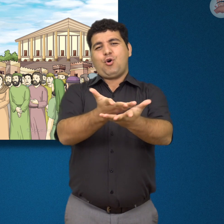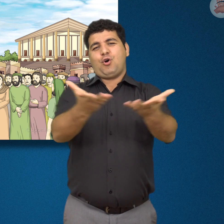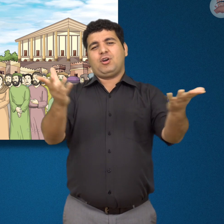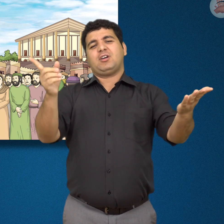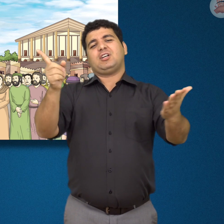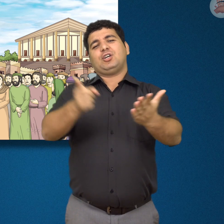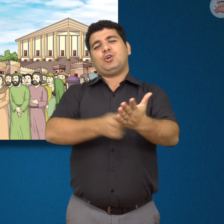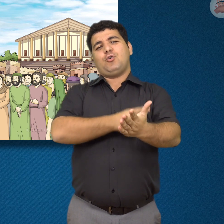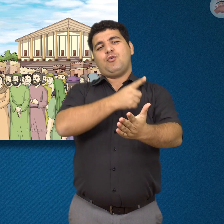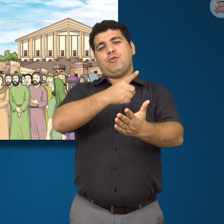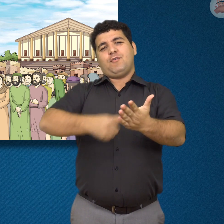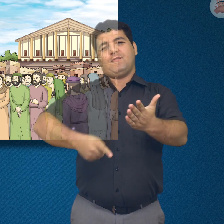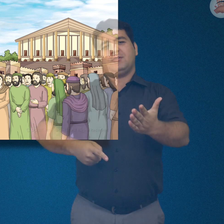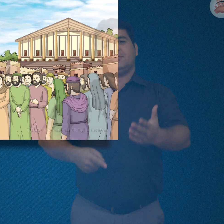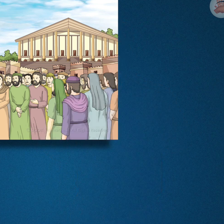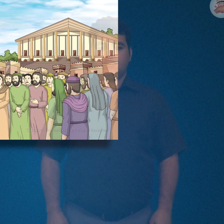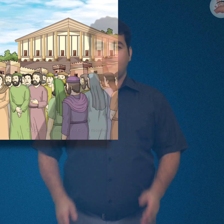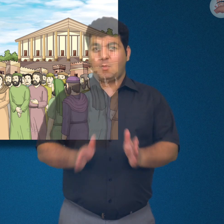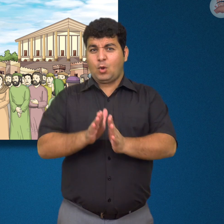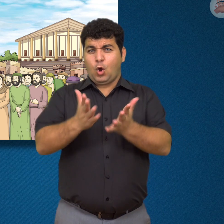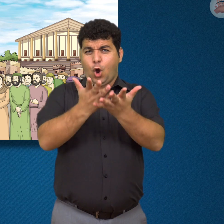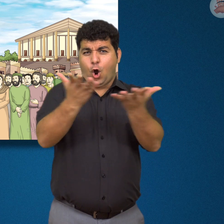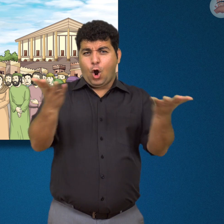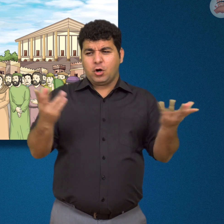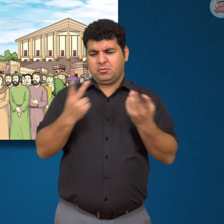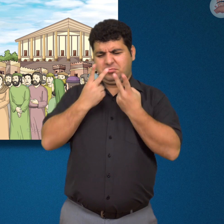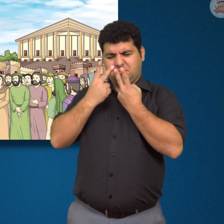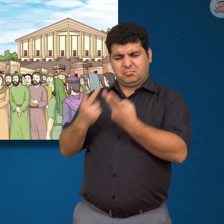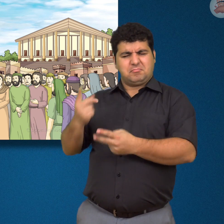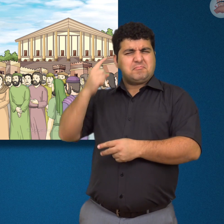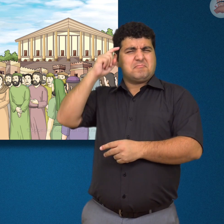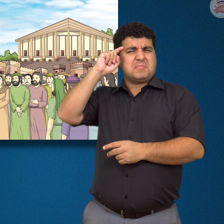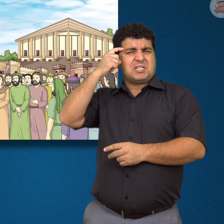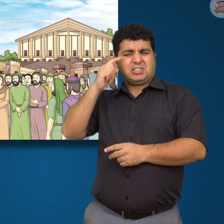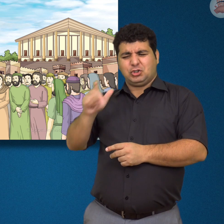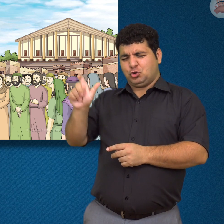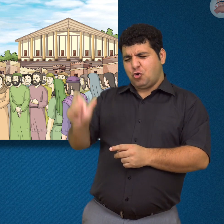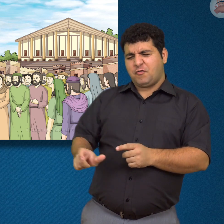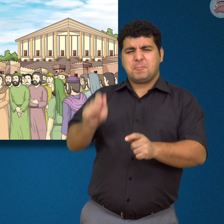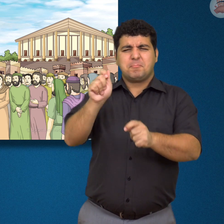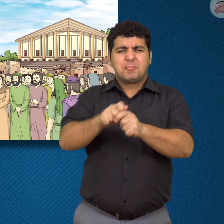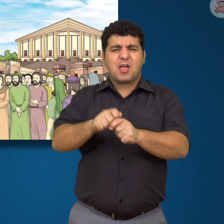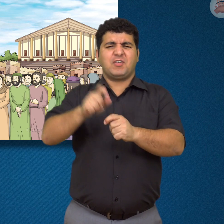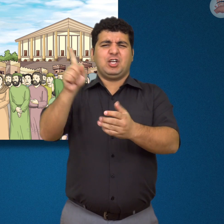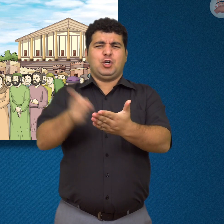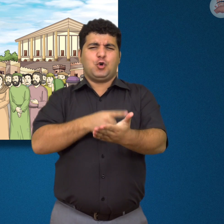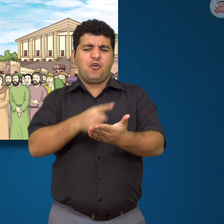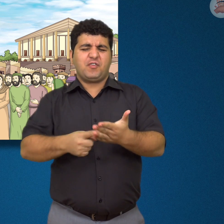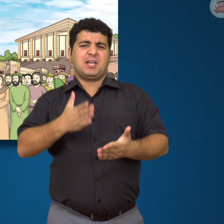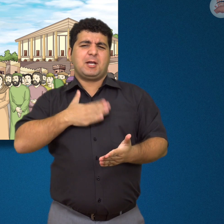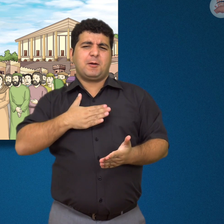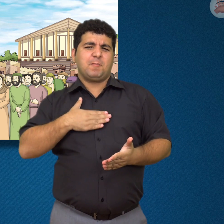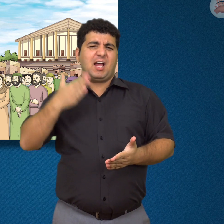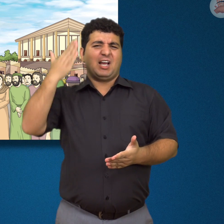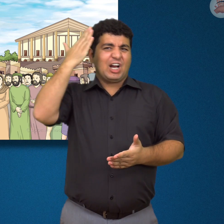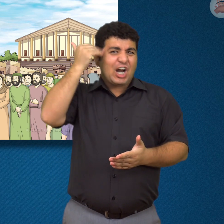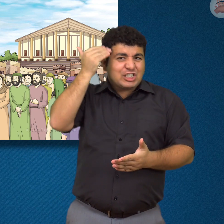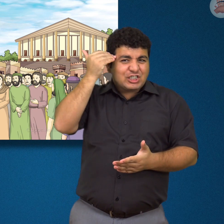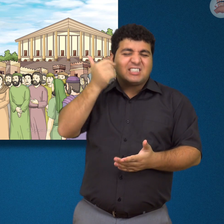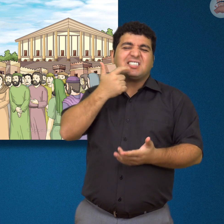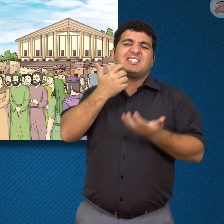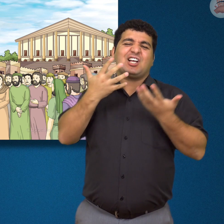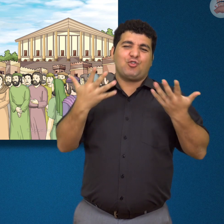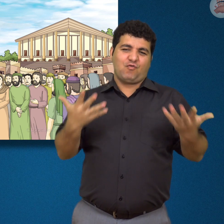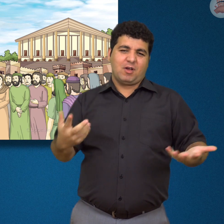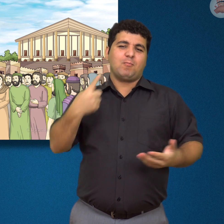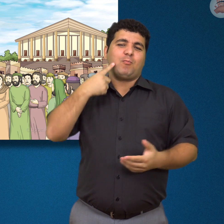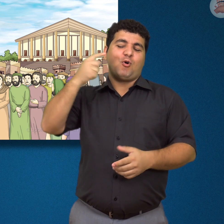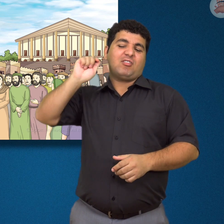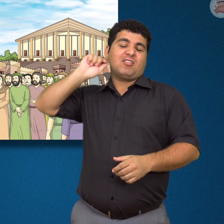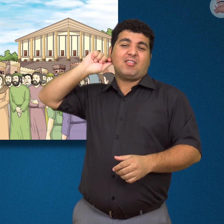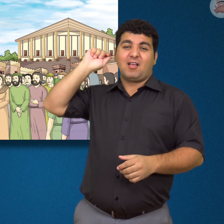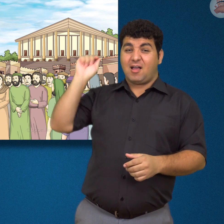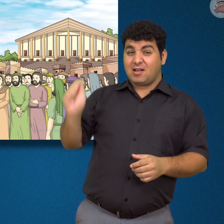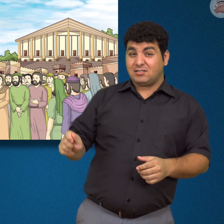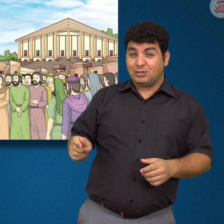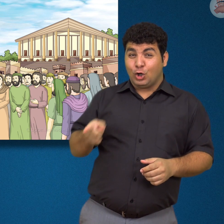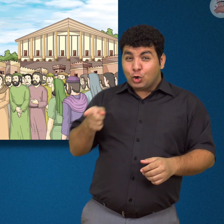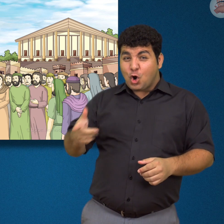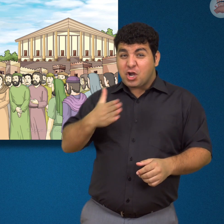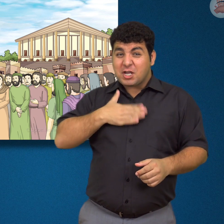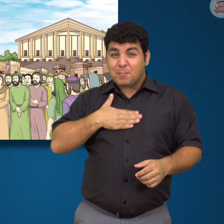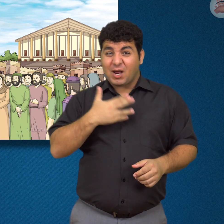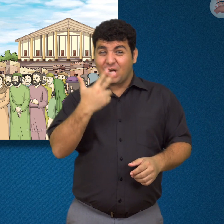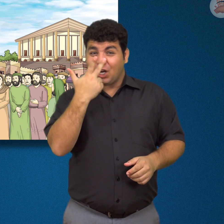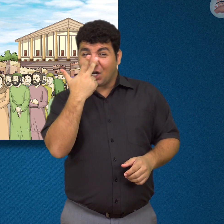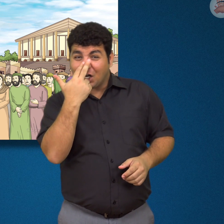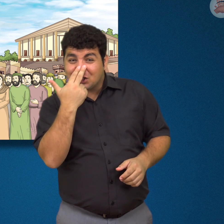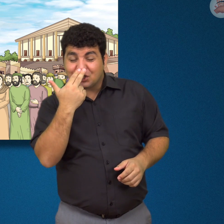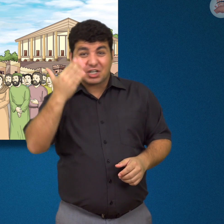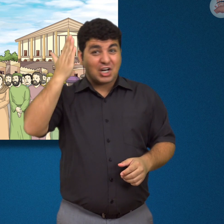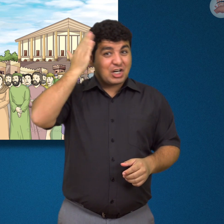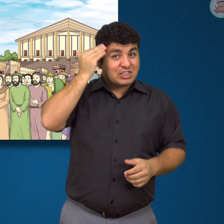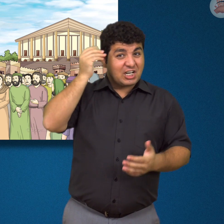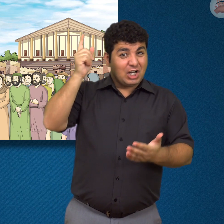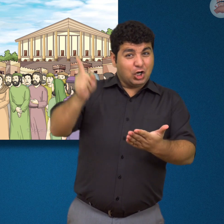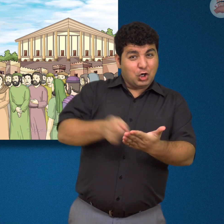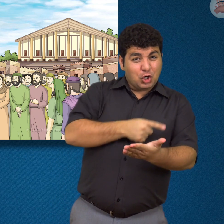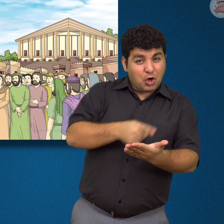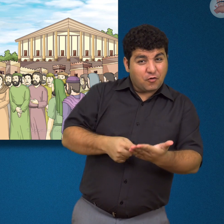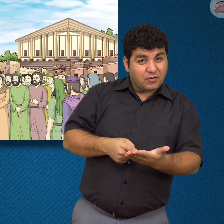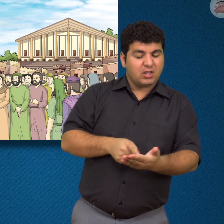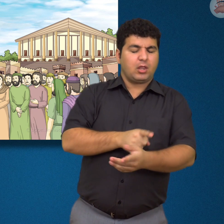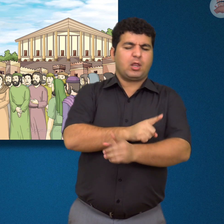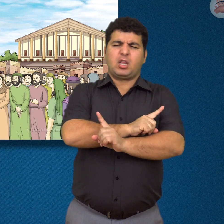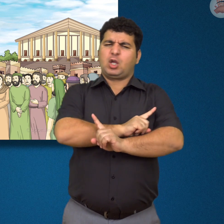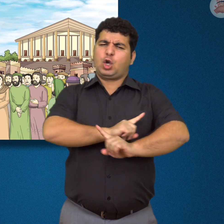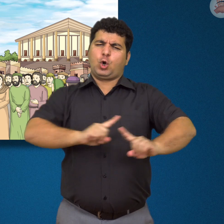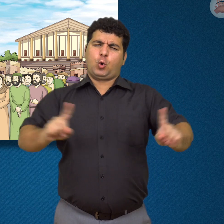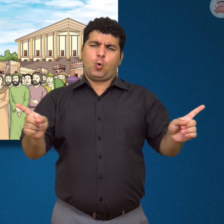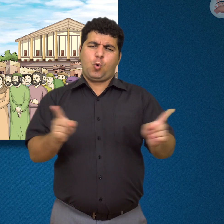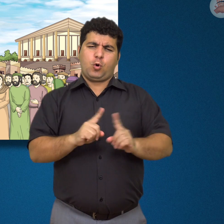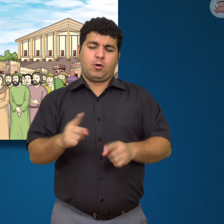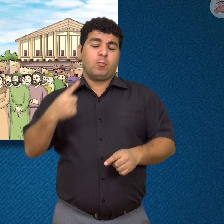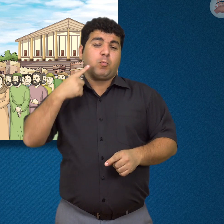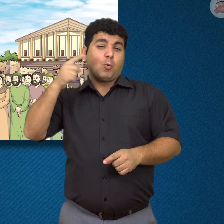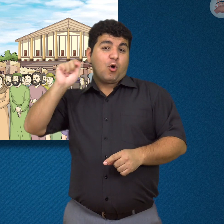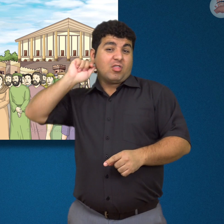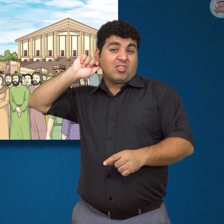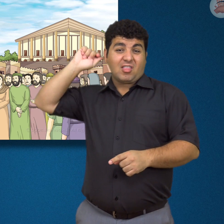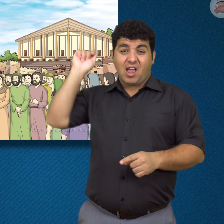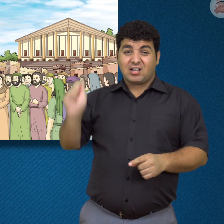He was stricken for the transgression of My people.